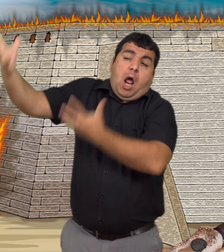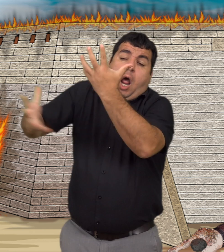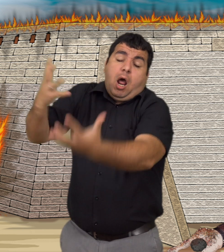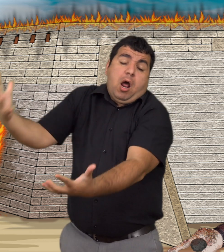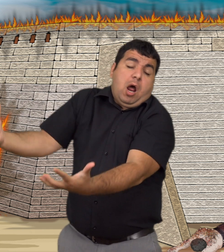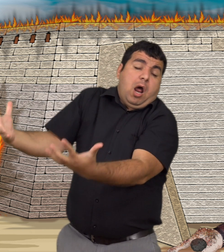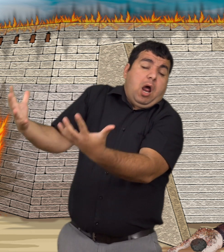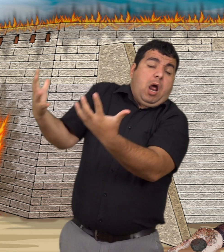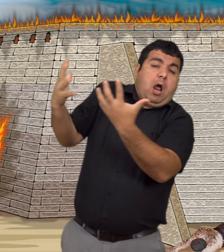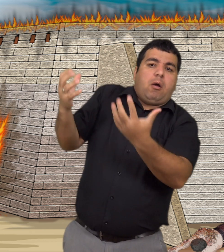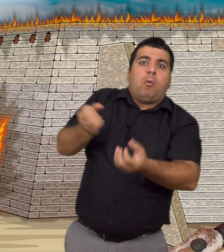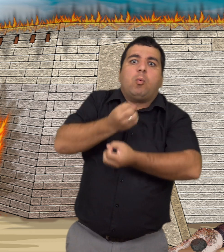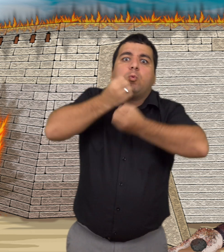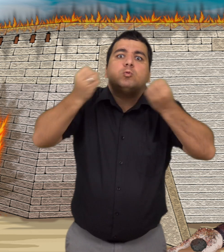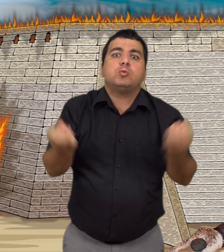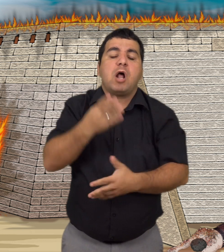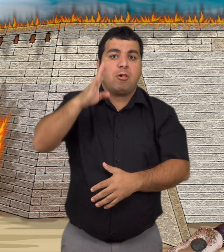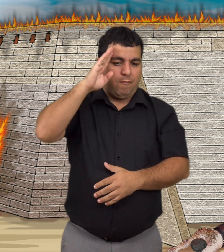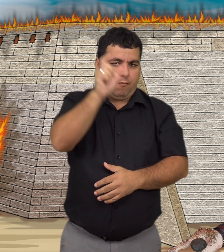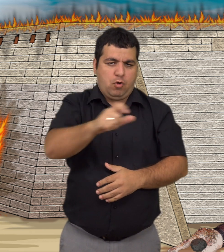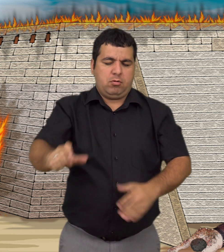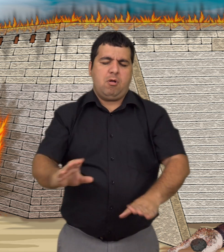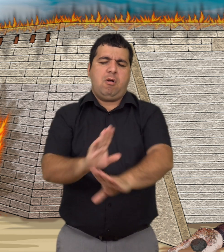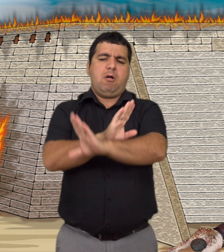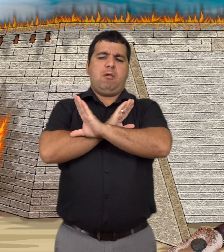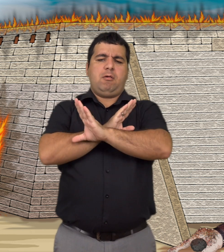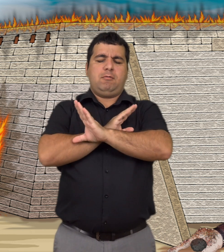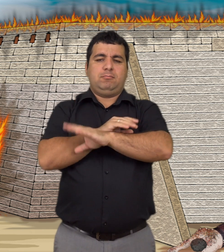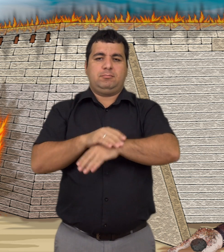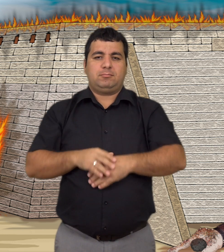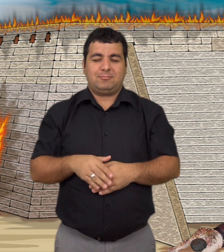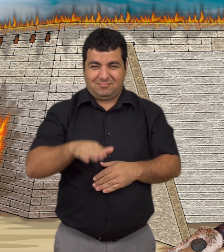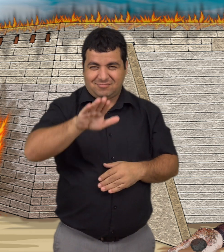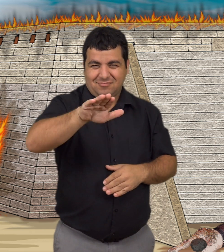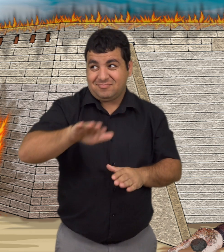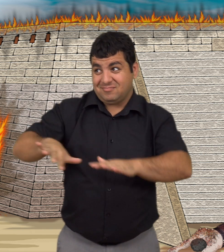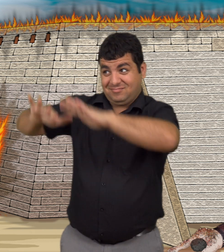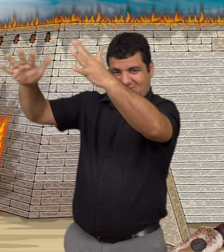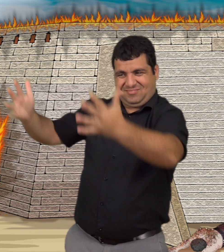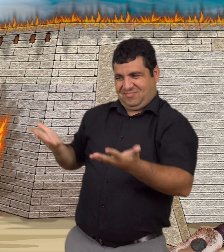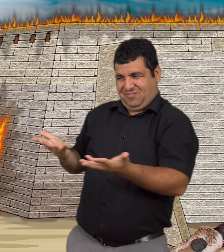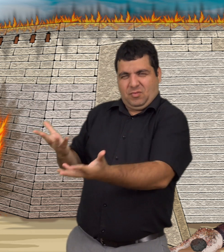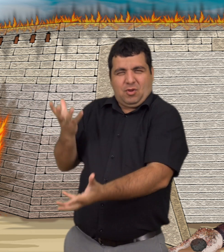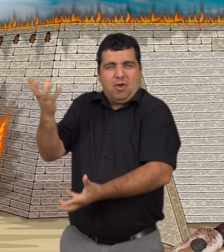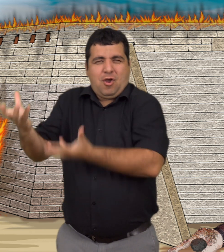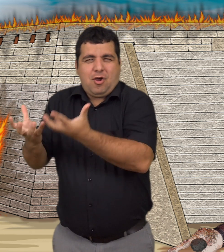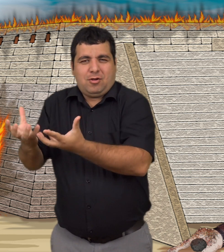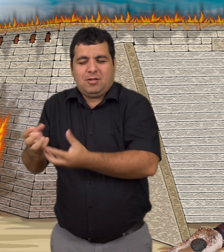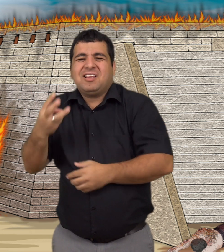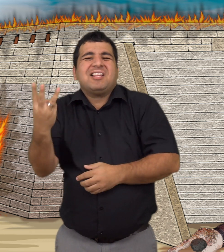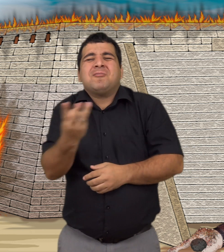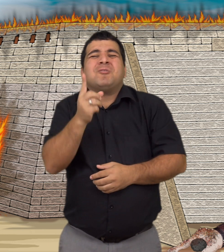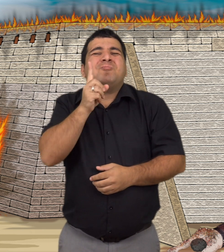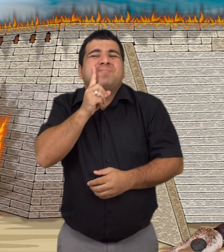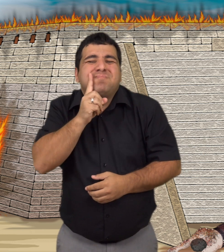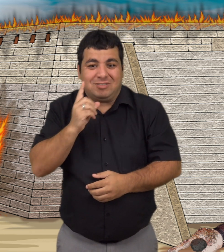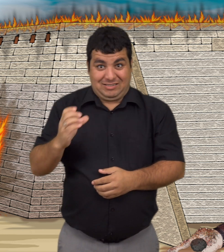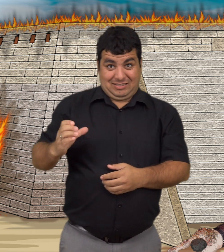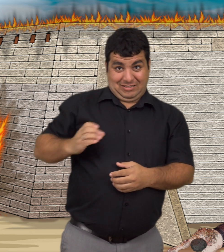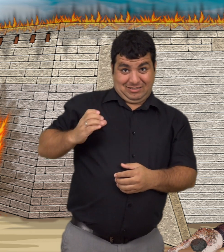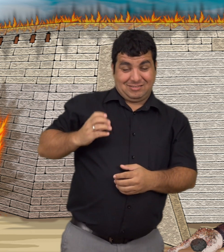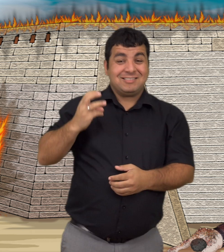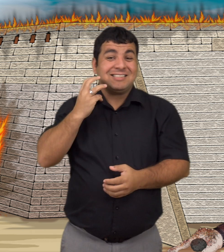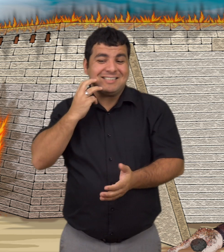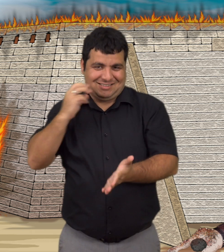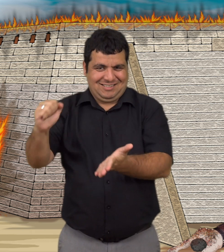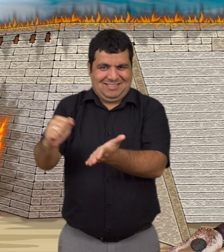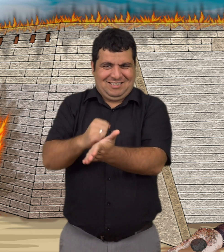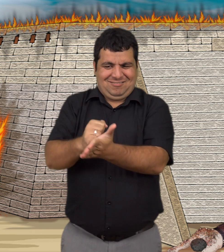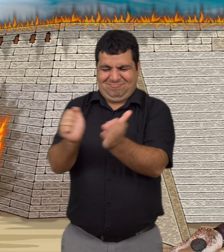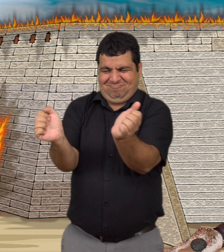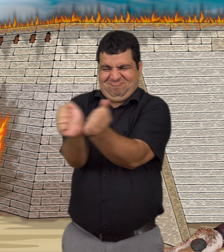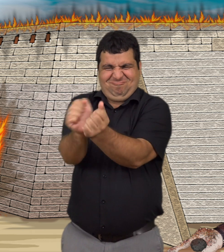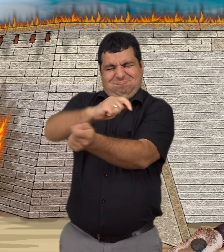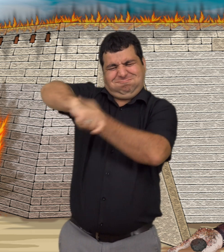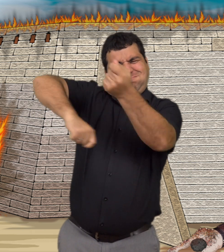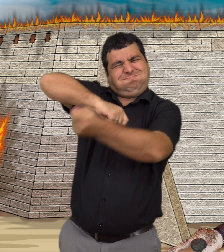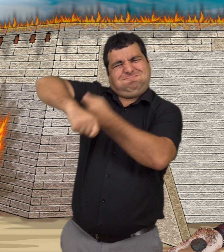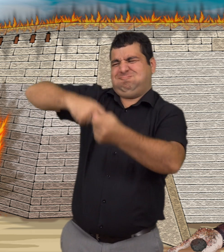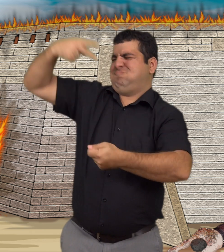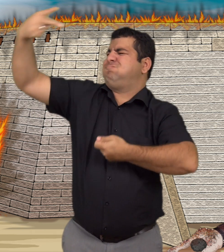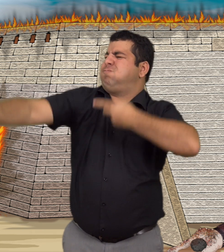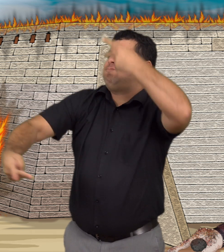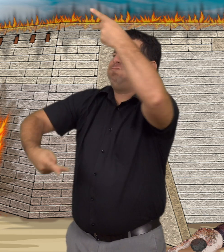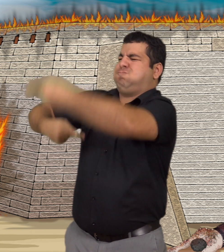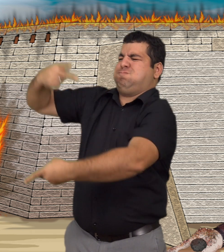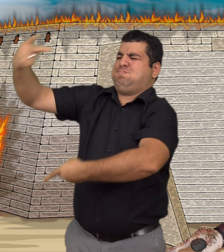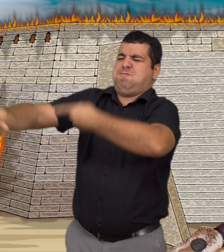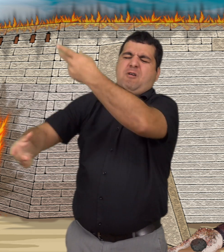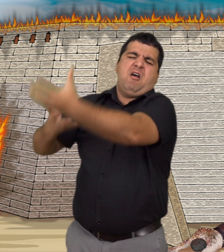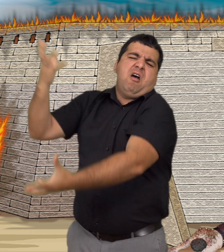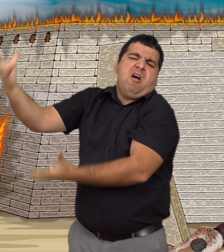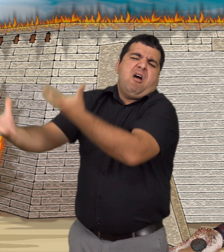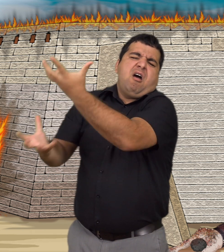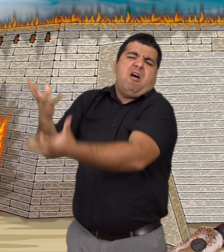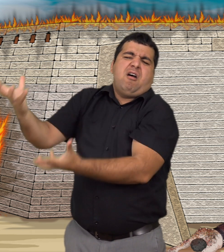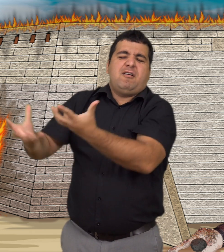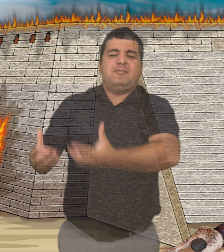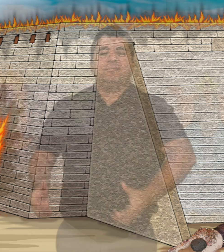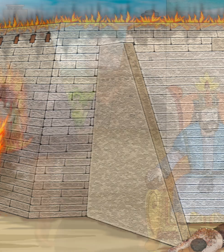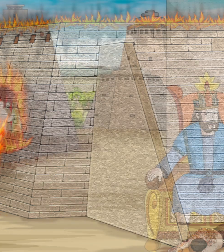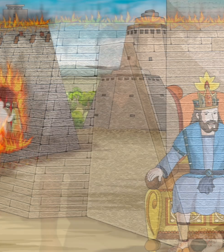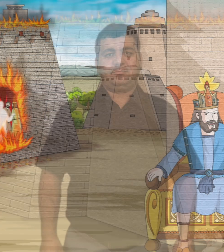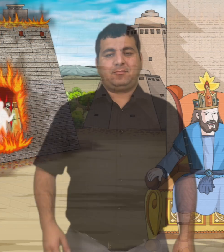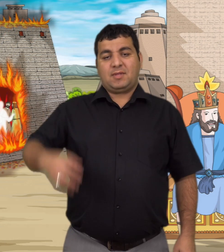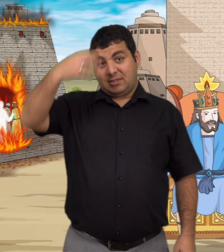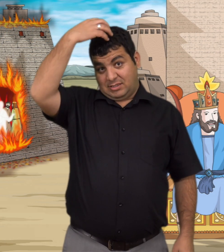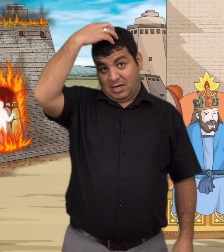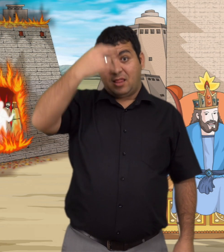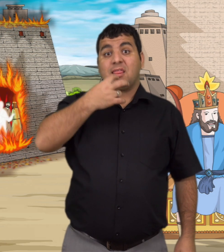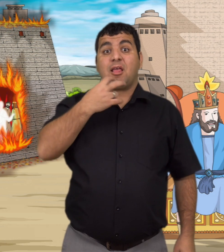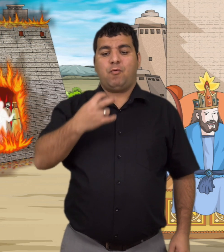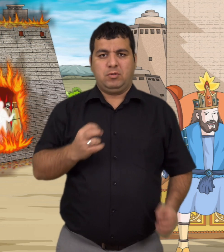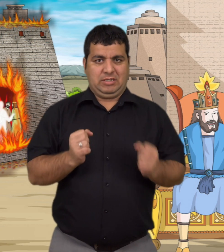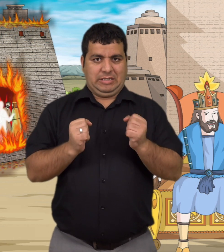And these three men, Shadrach, Meshach, and Abednego, firmly bound, fell into the blazing fiery furnace.